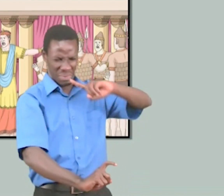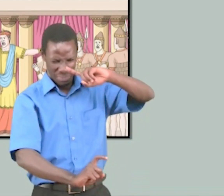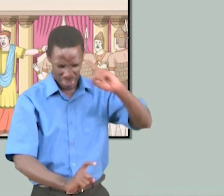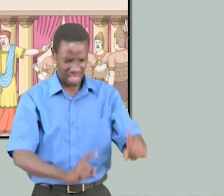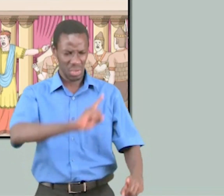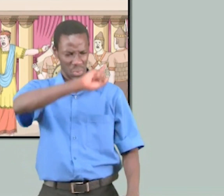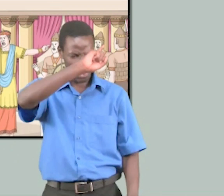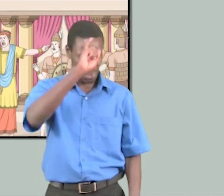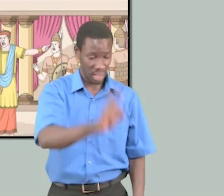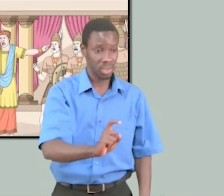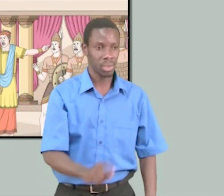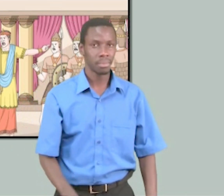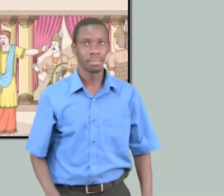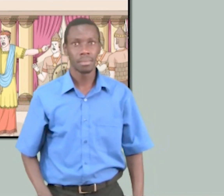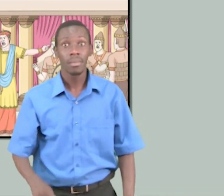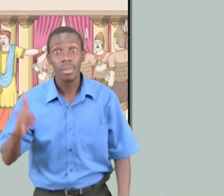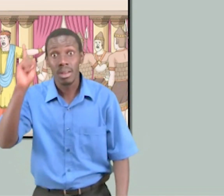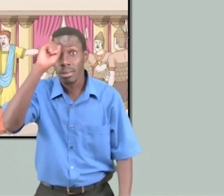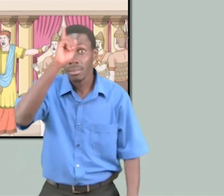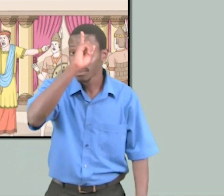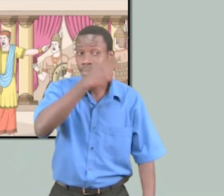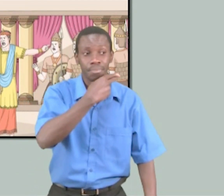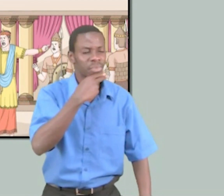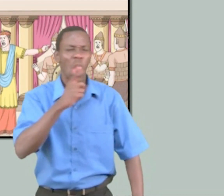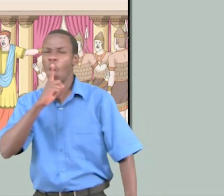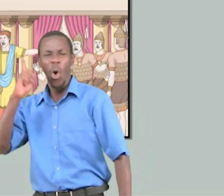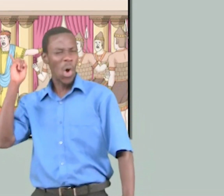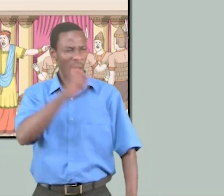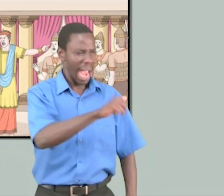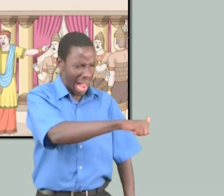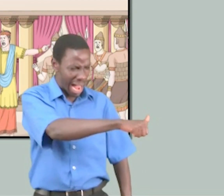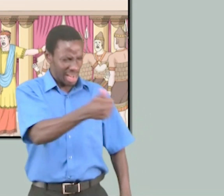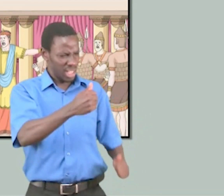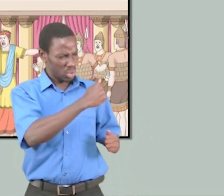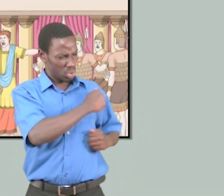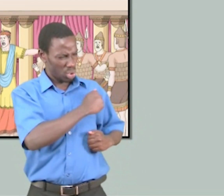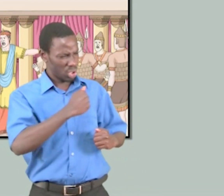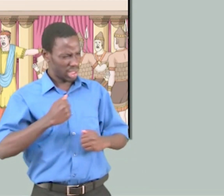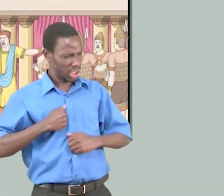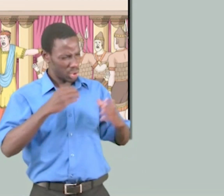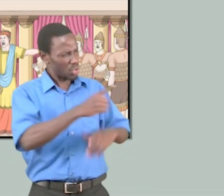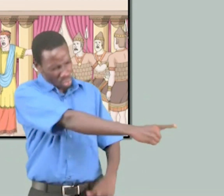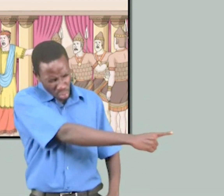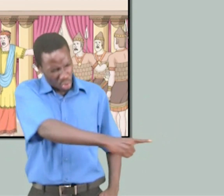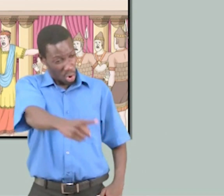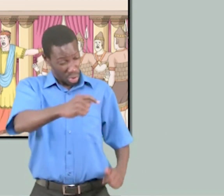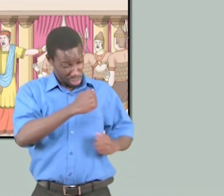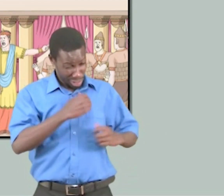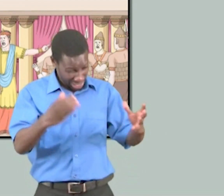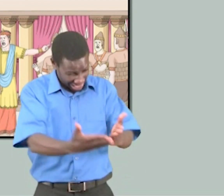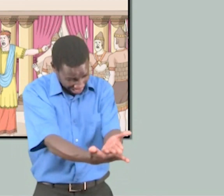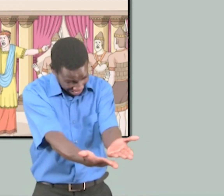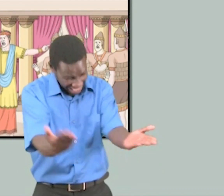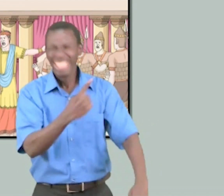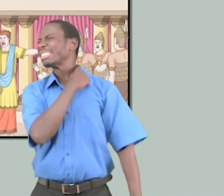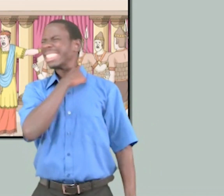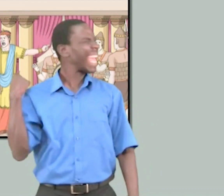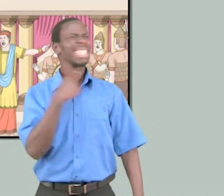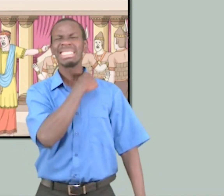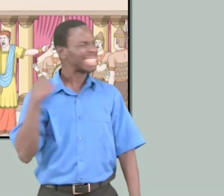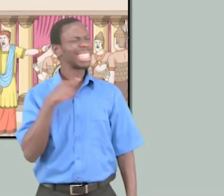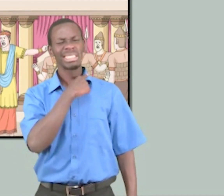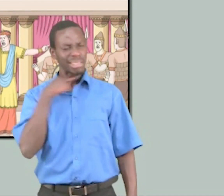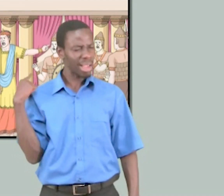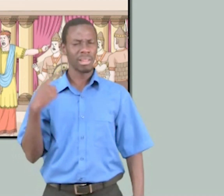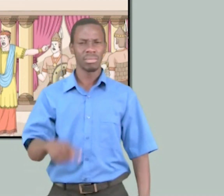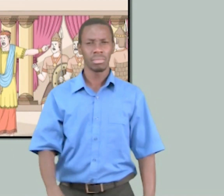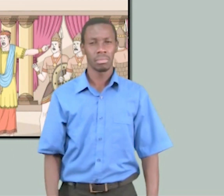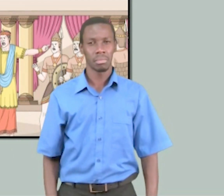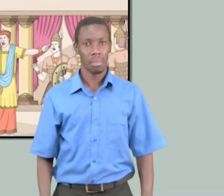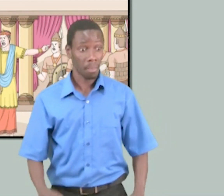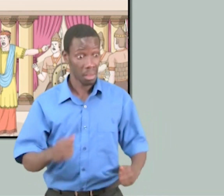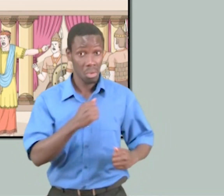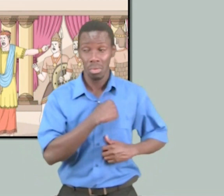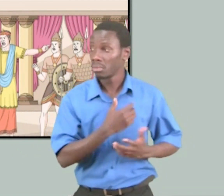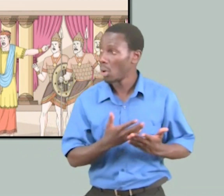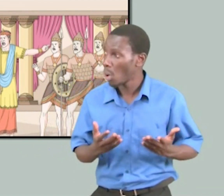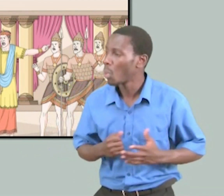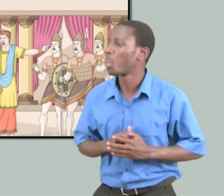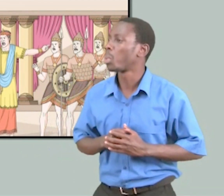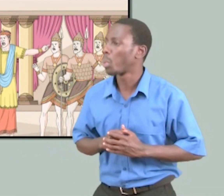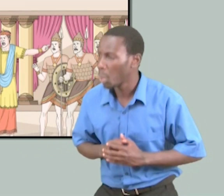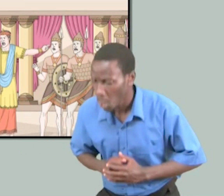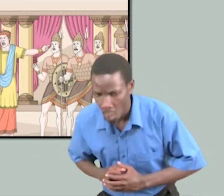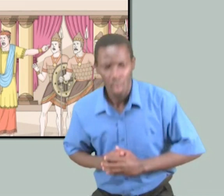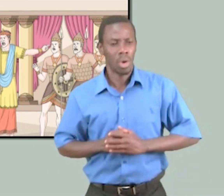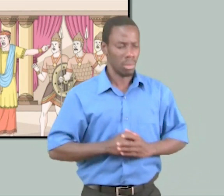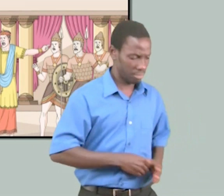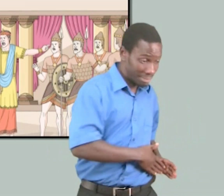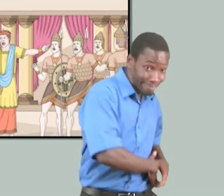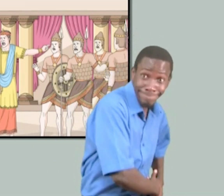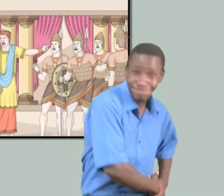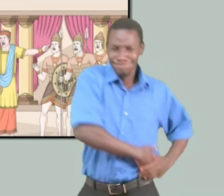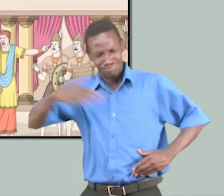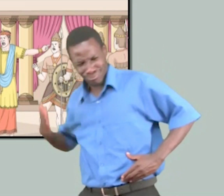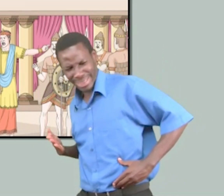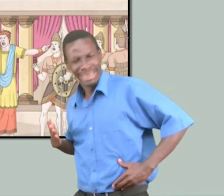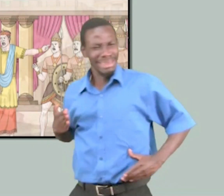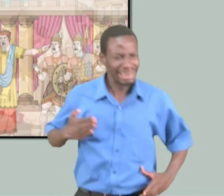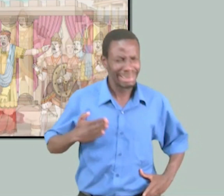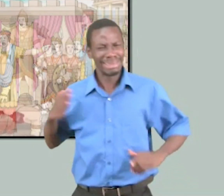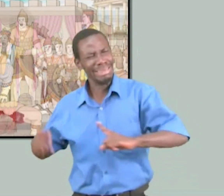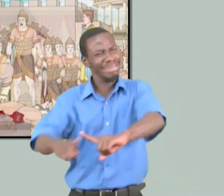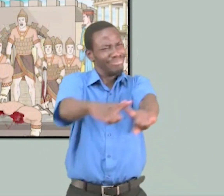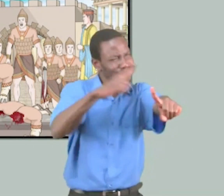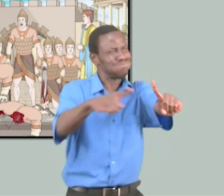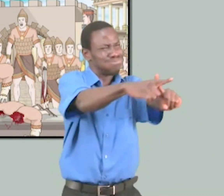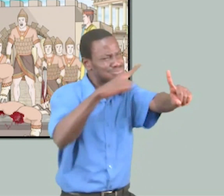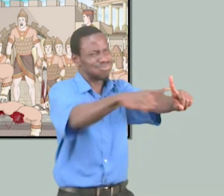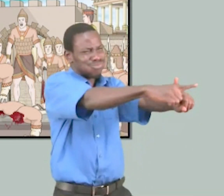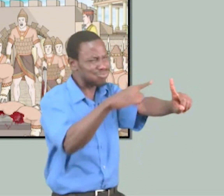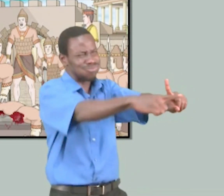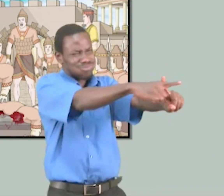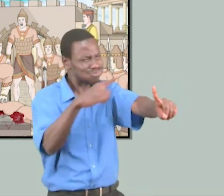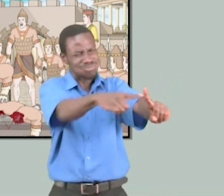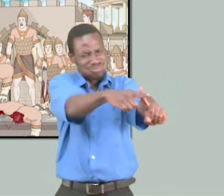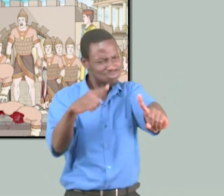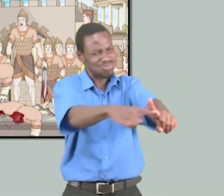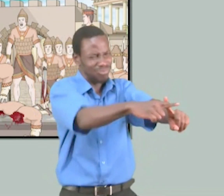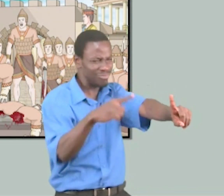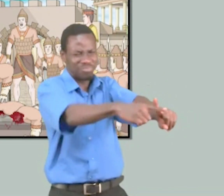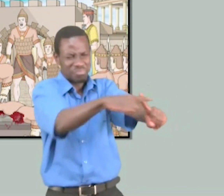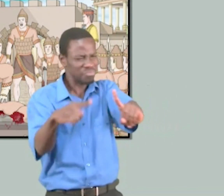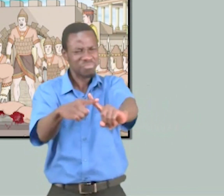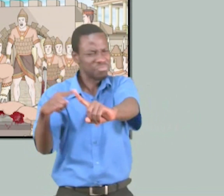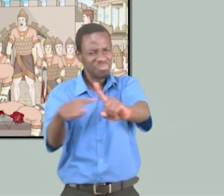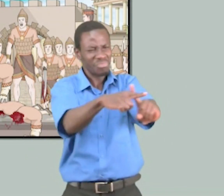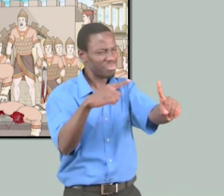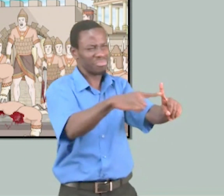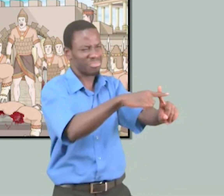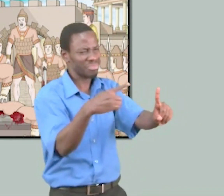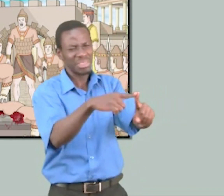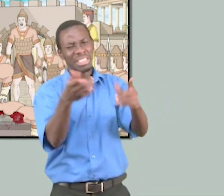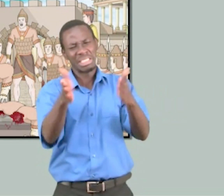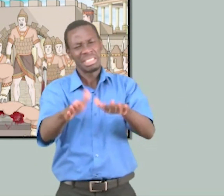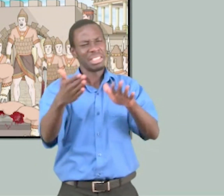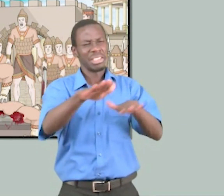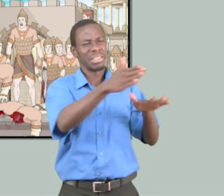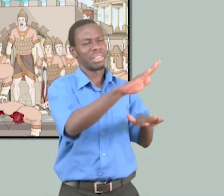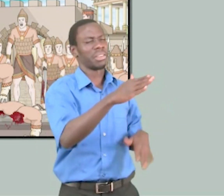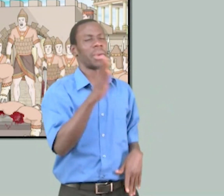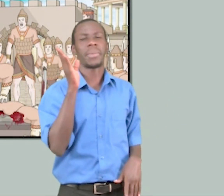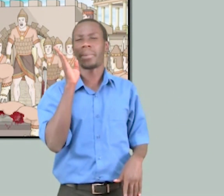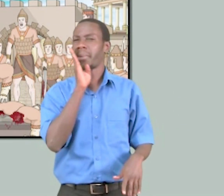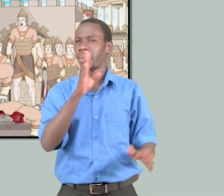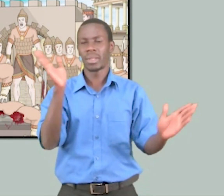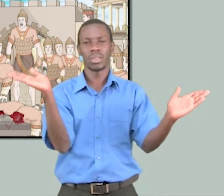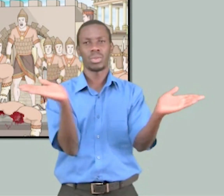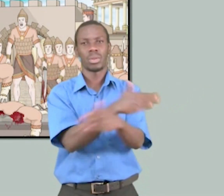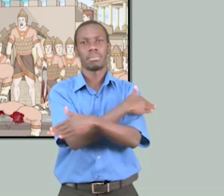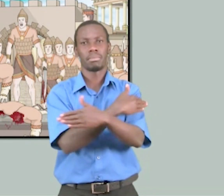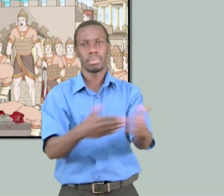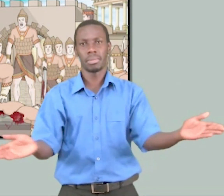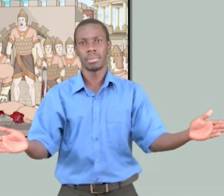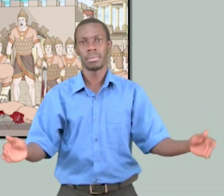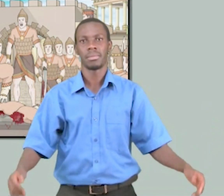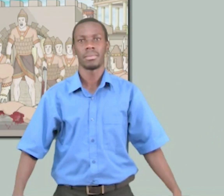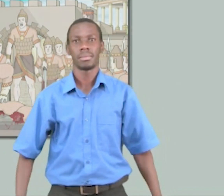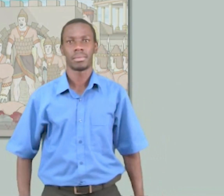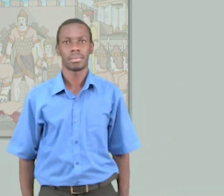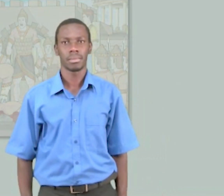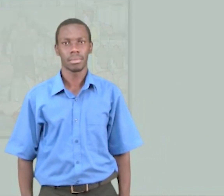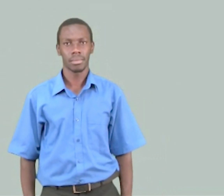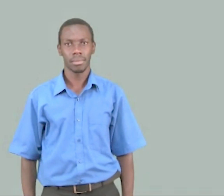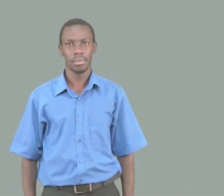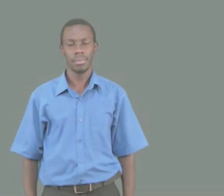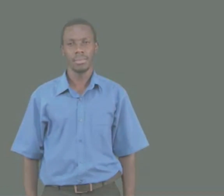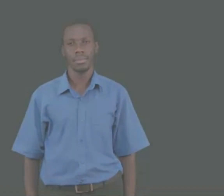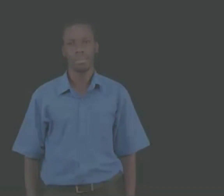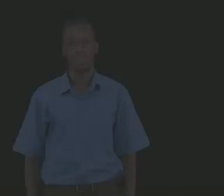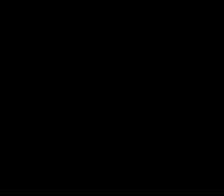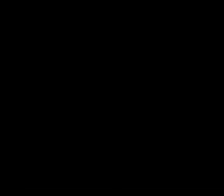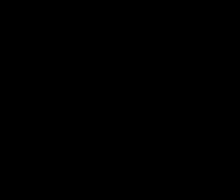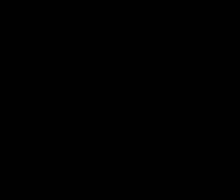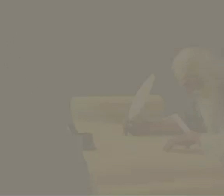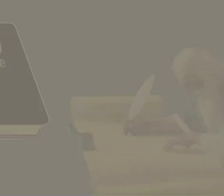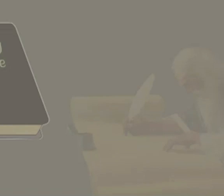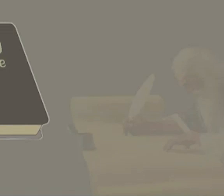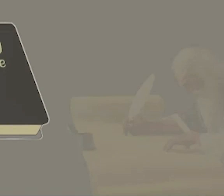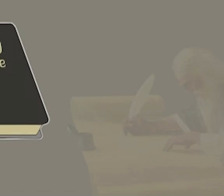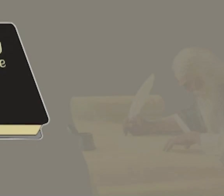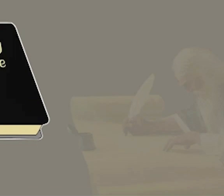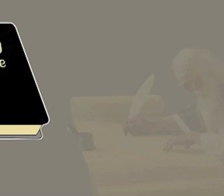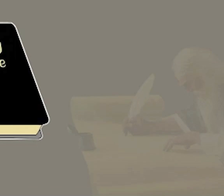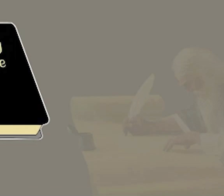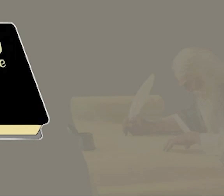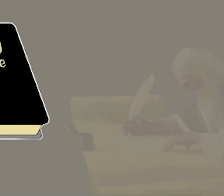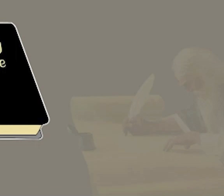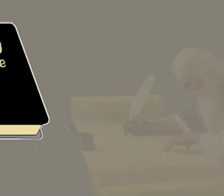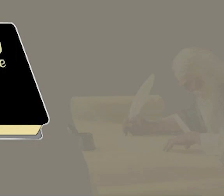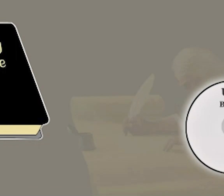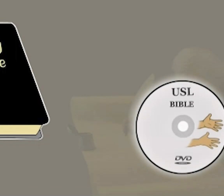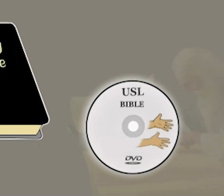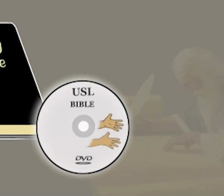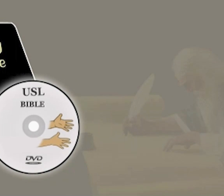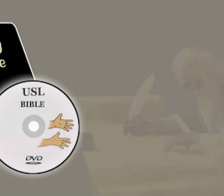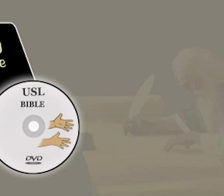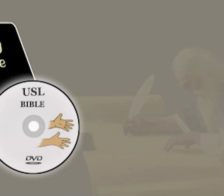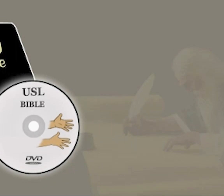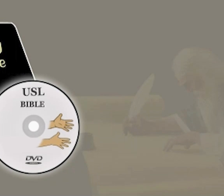Then he went down from Judea to Caesarea and spent some time there.